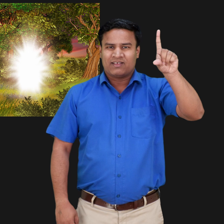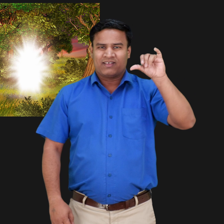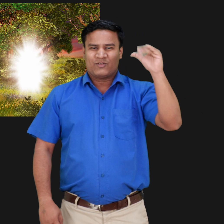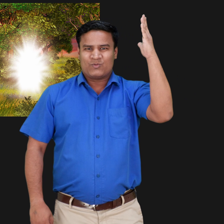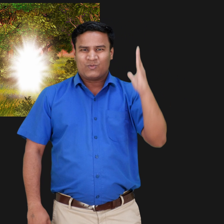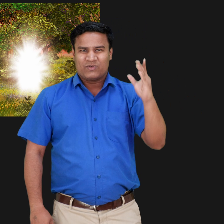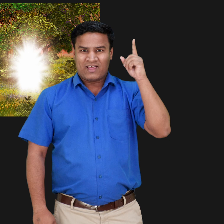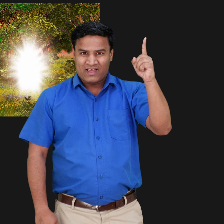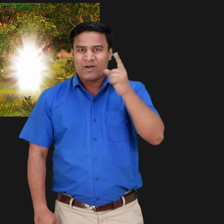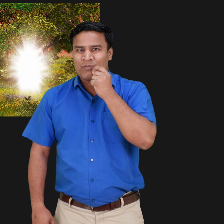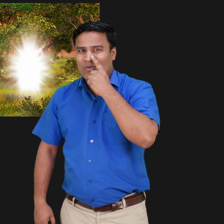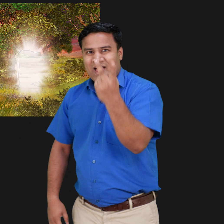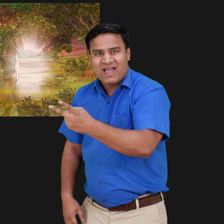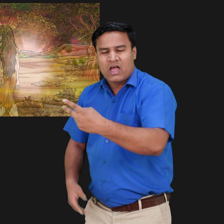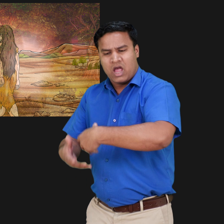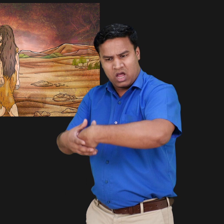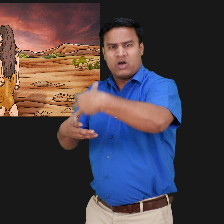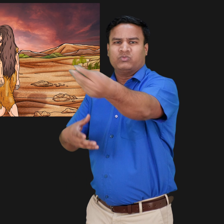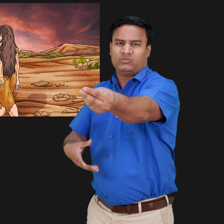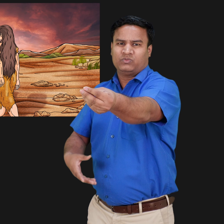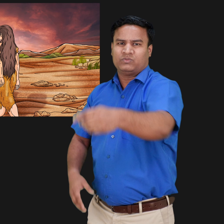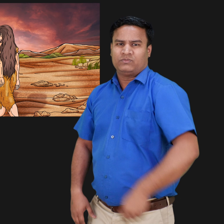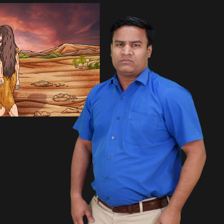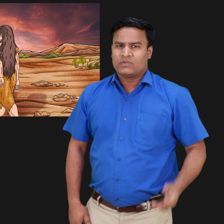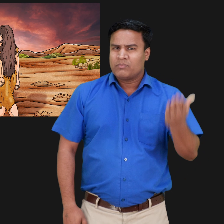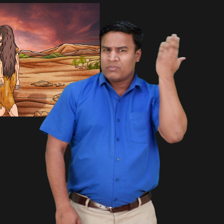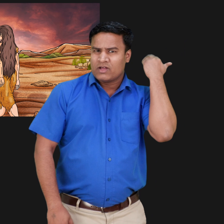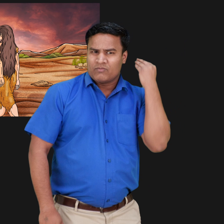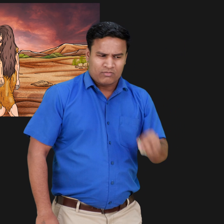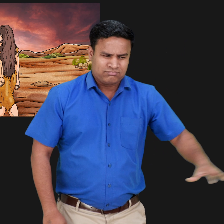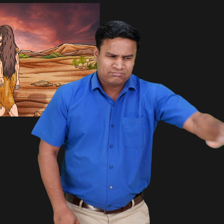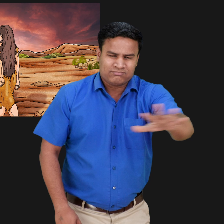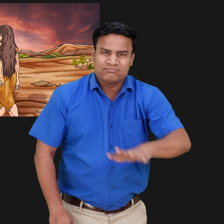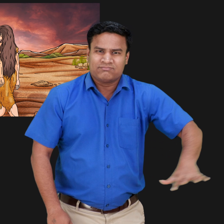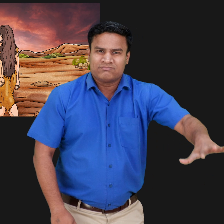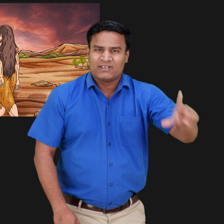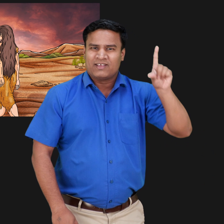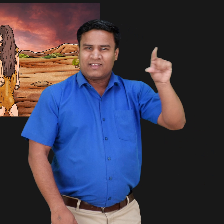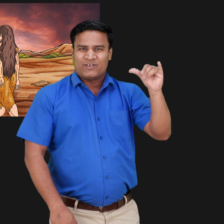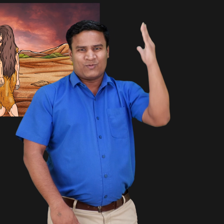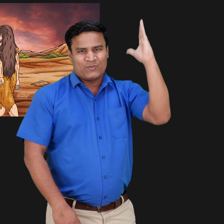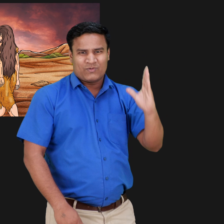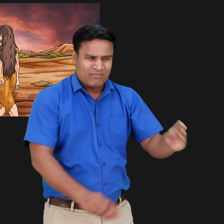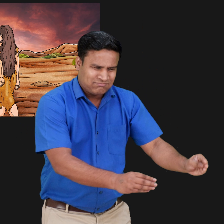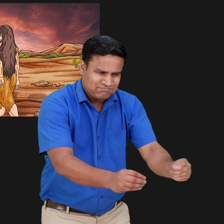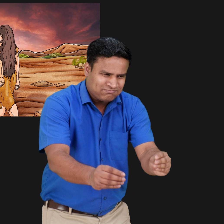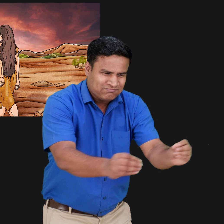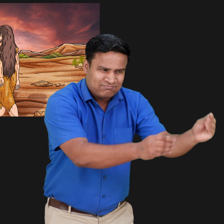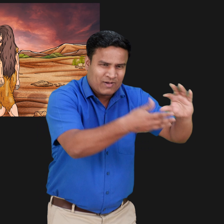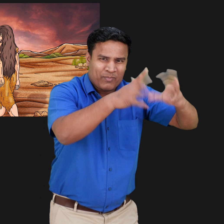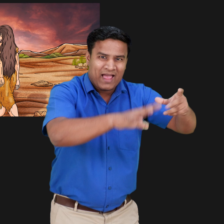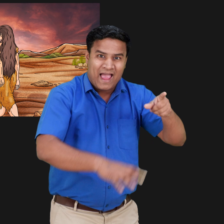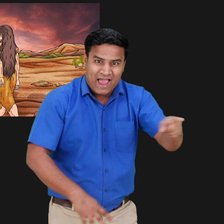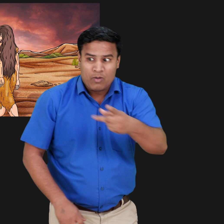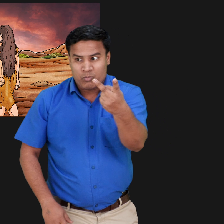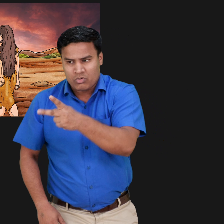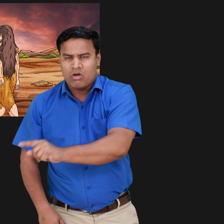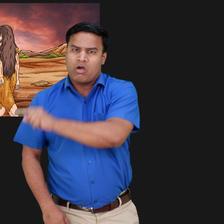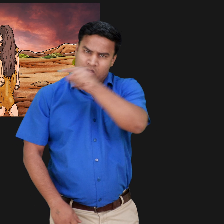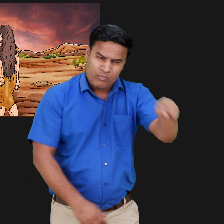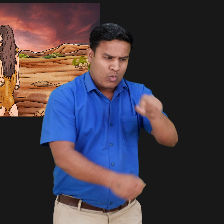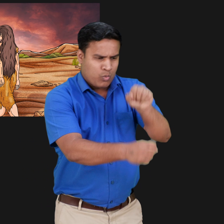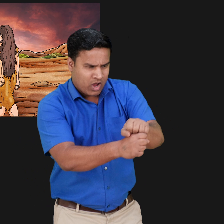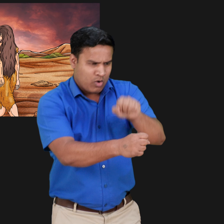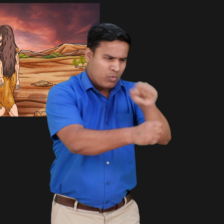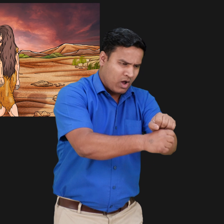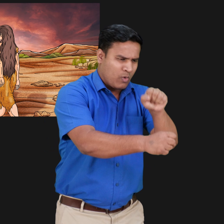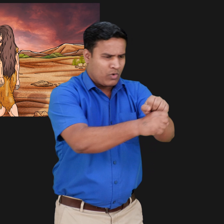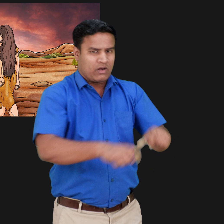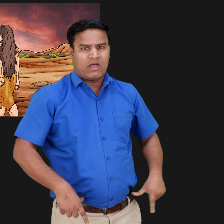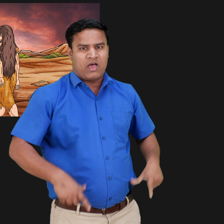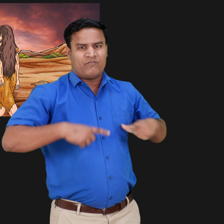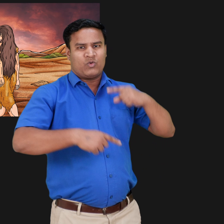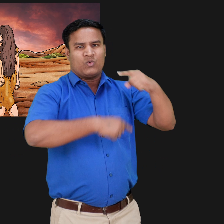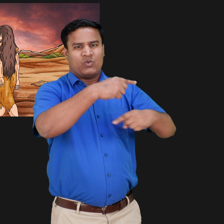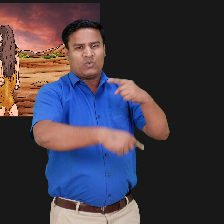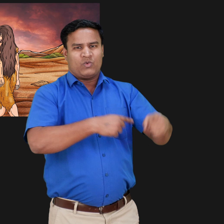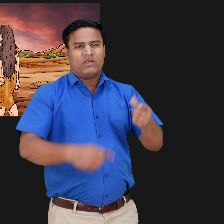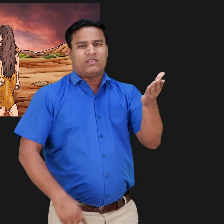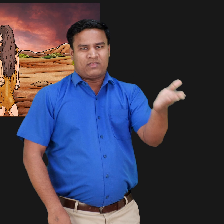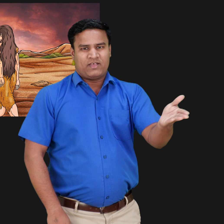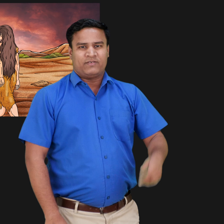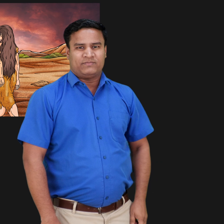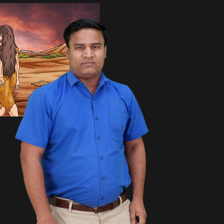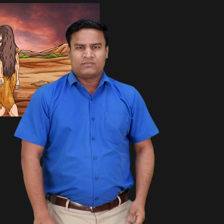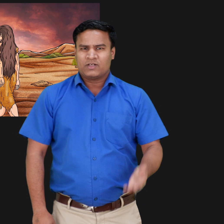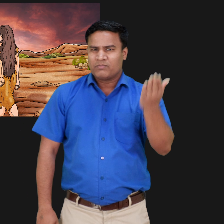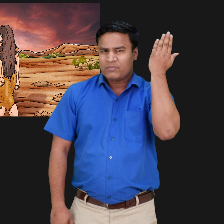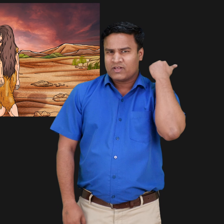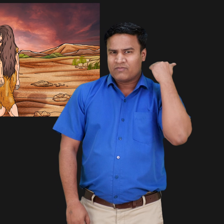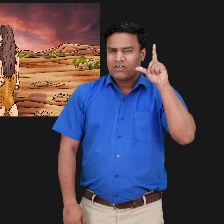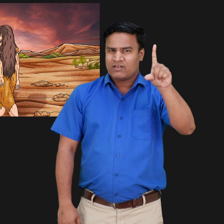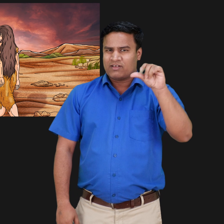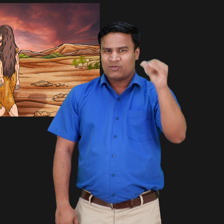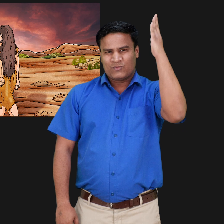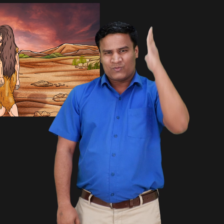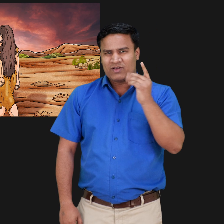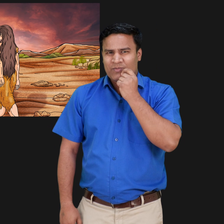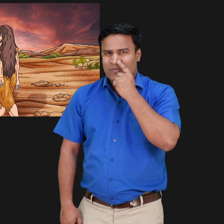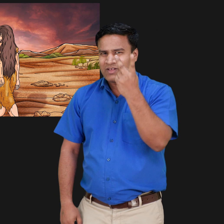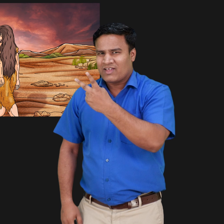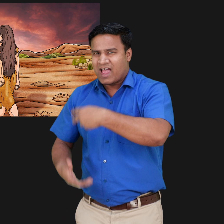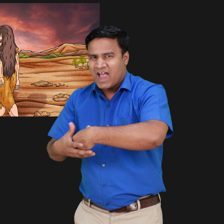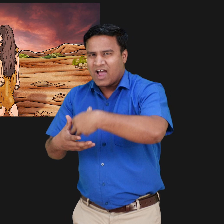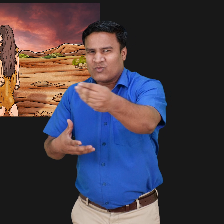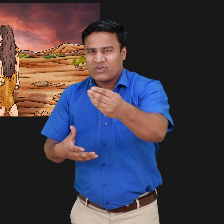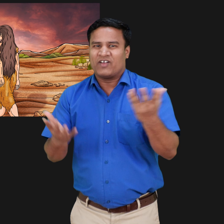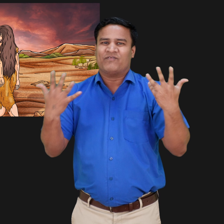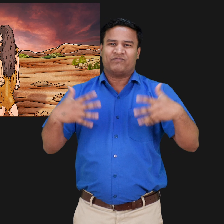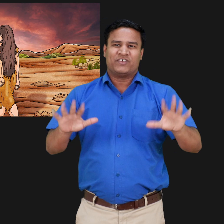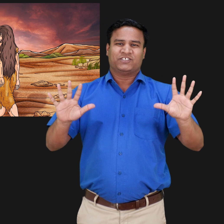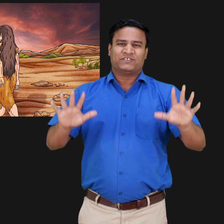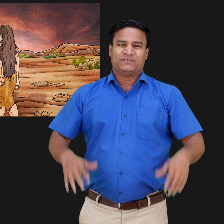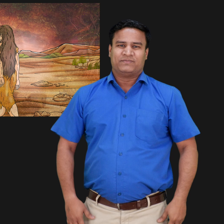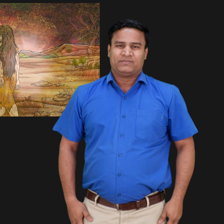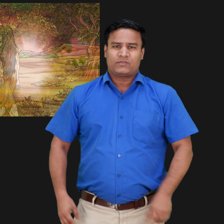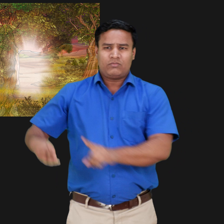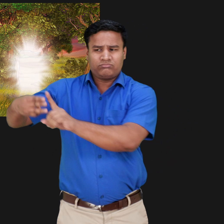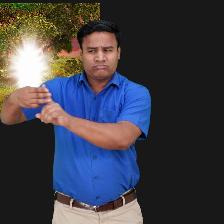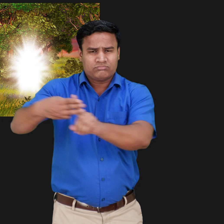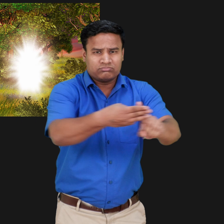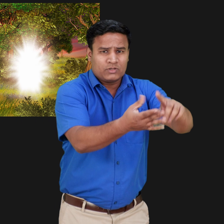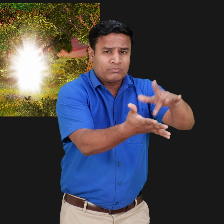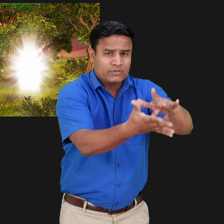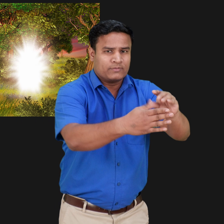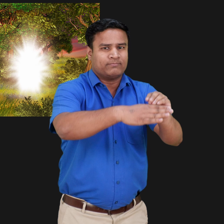Therefore the LORD God banished him from the Garden of Eden to work the ground from which he had been taken.